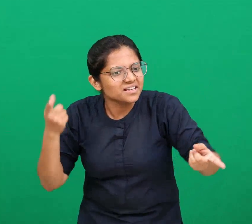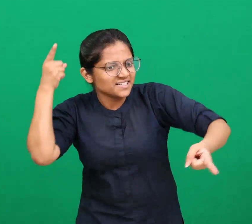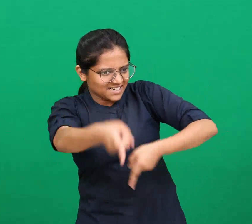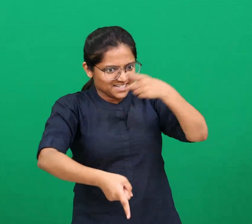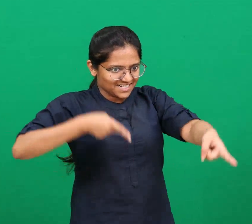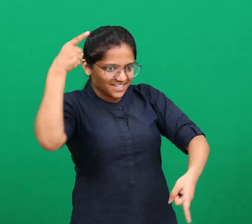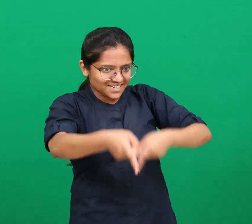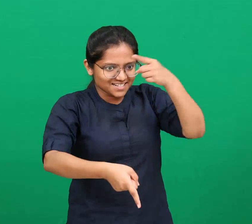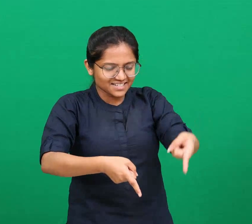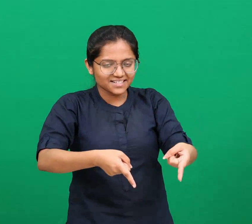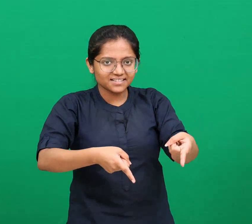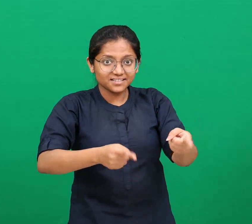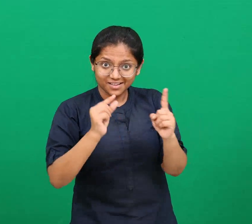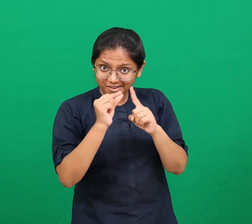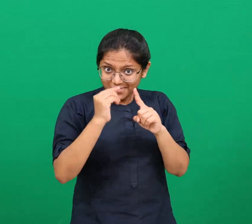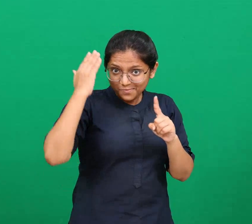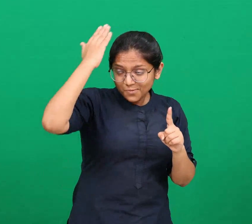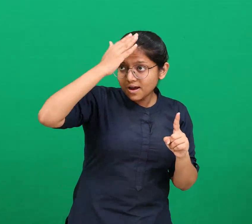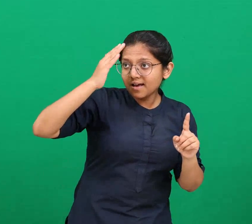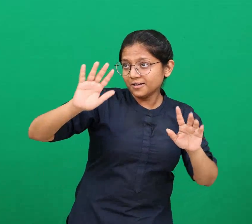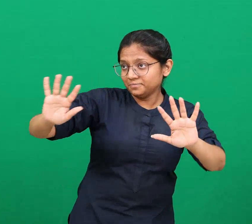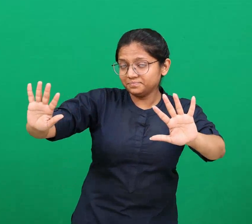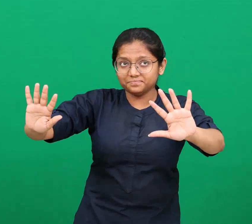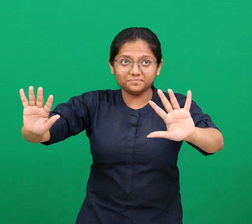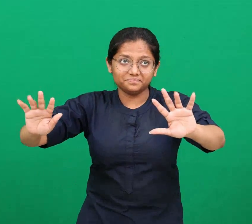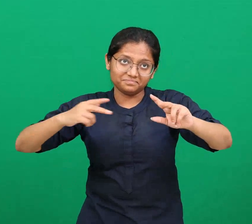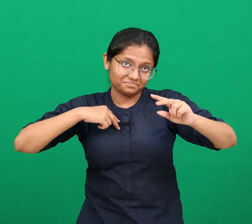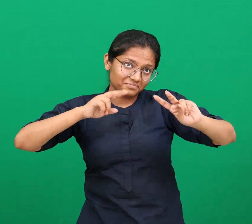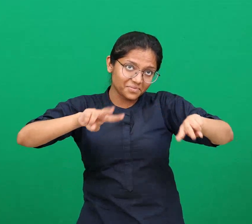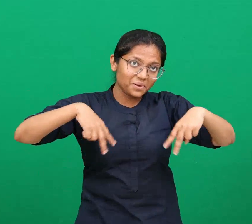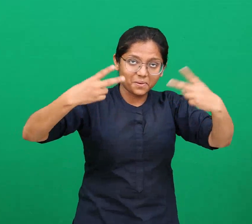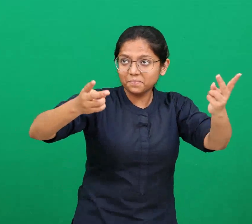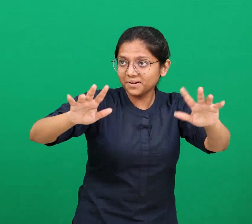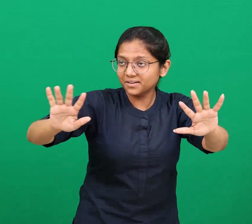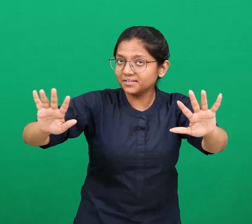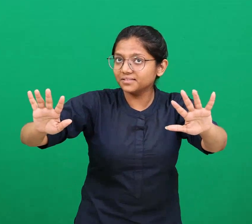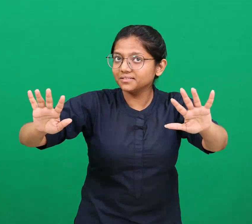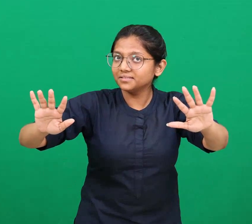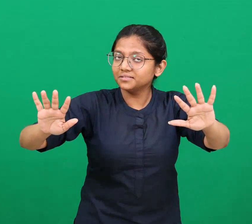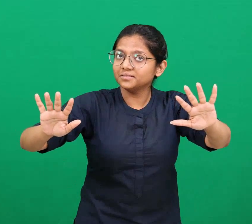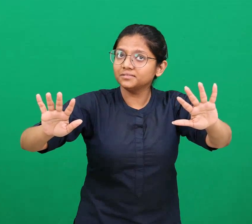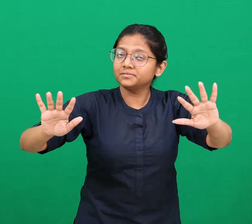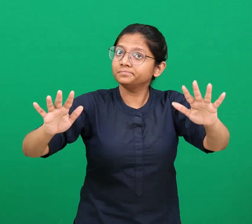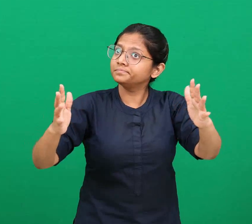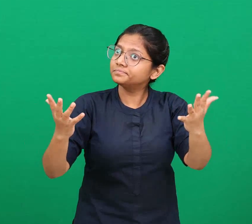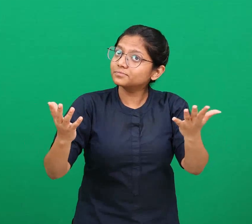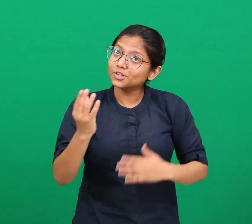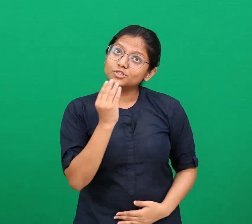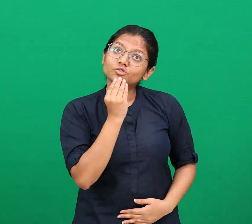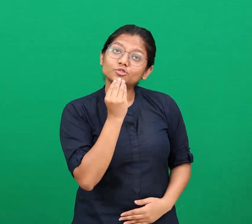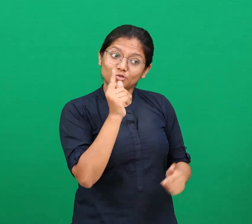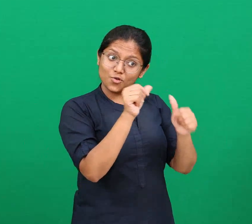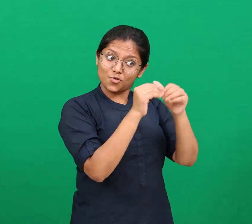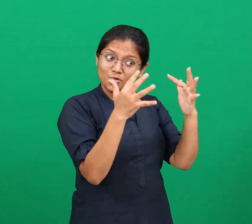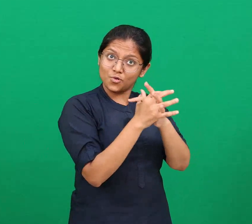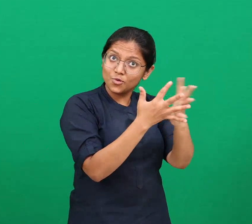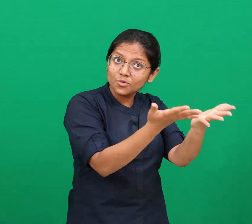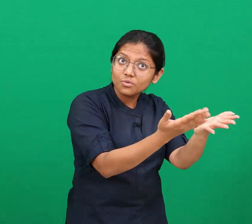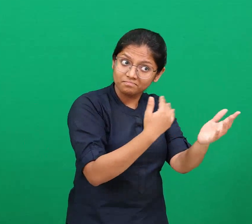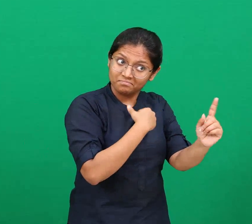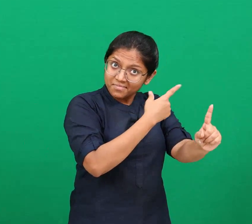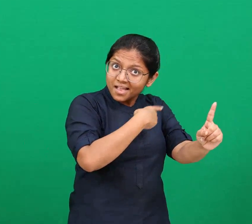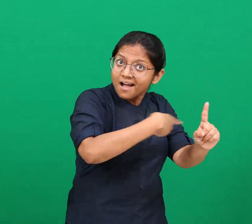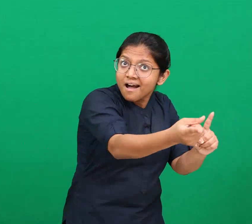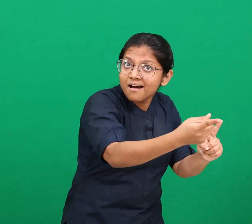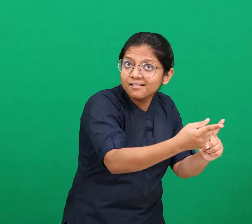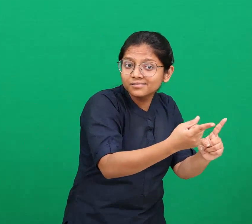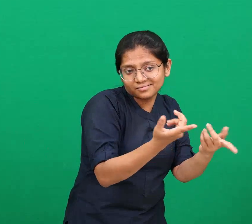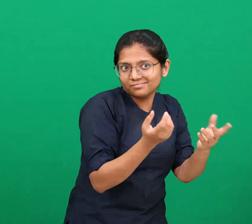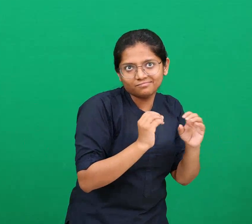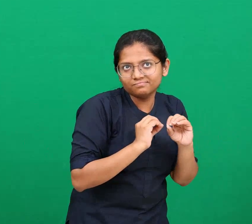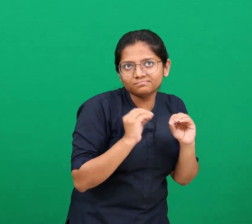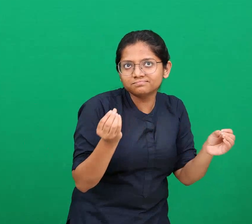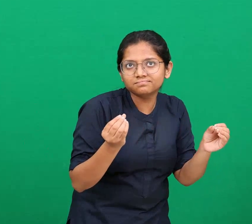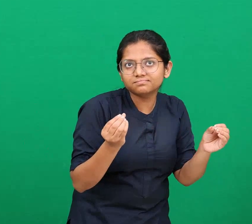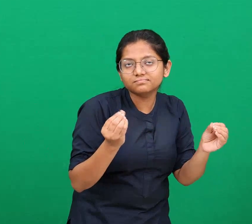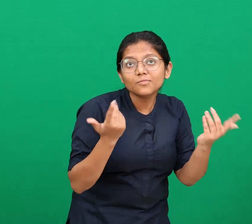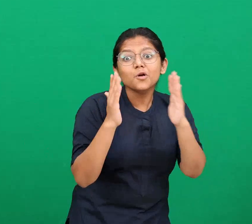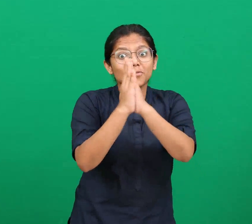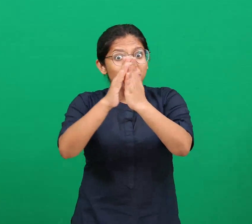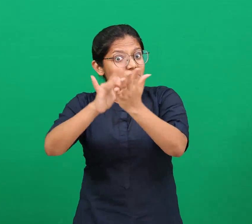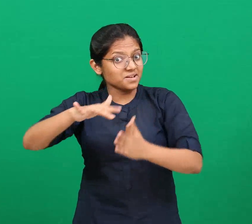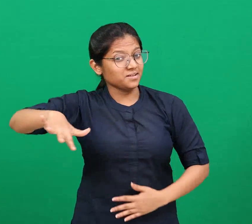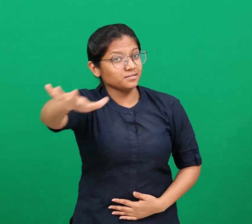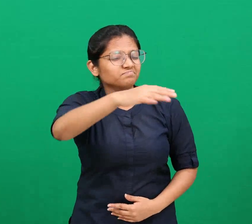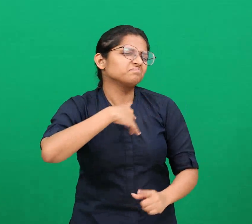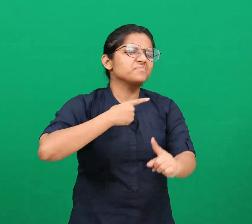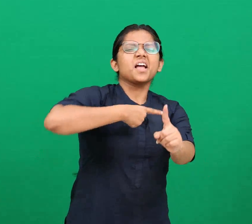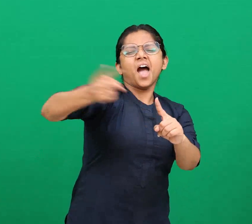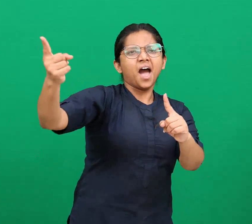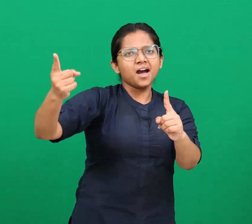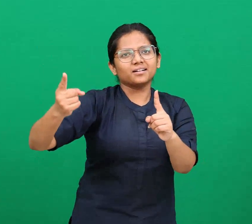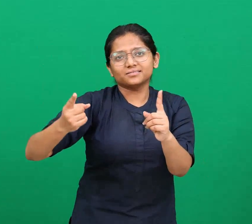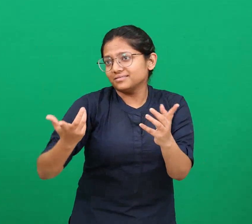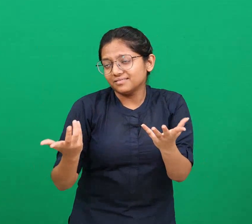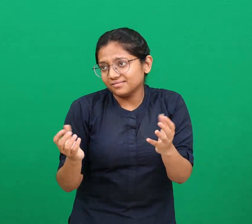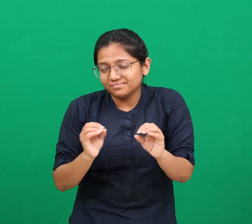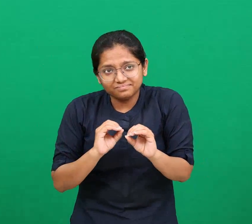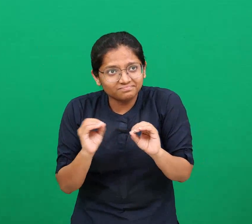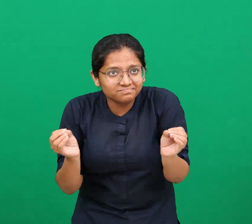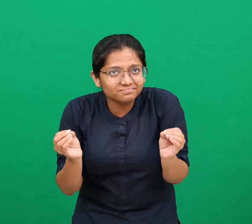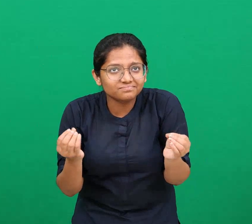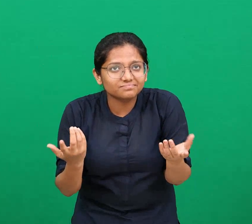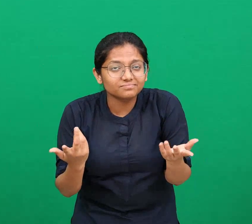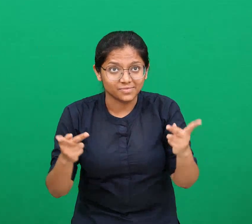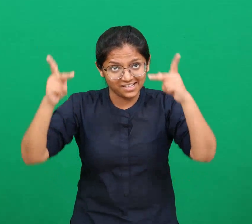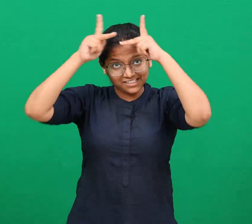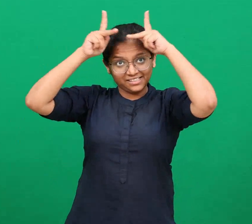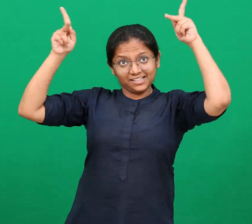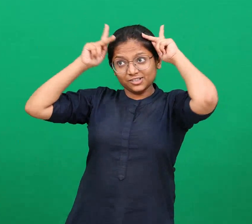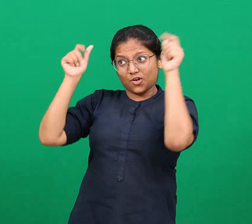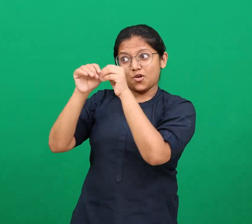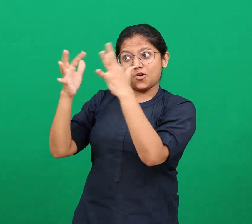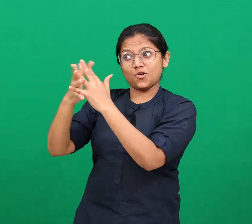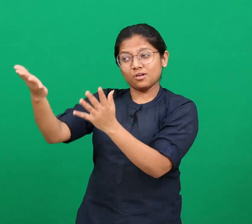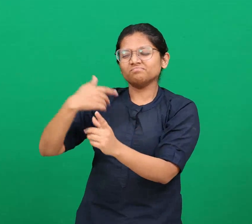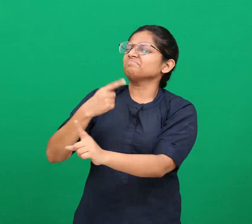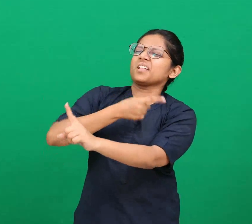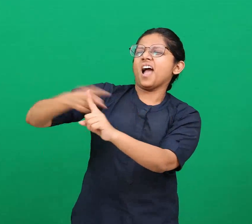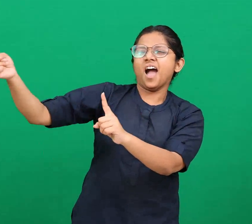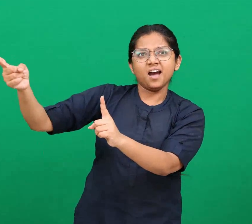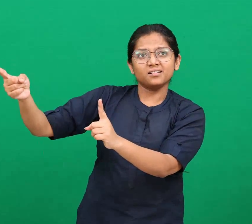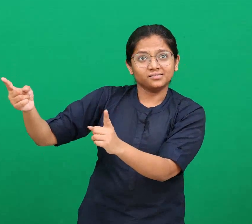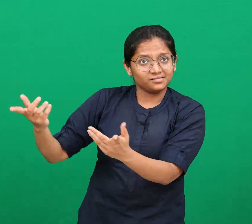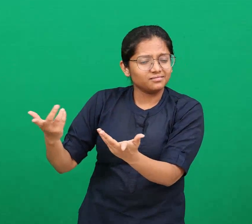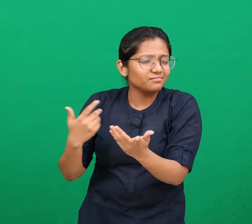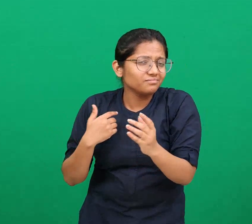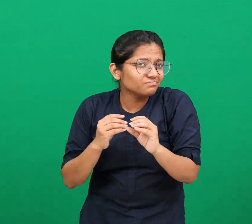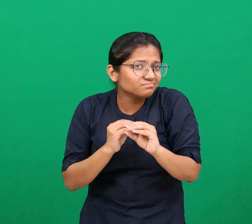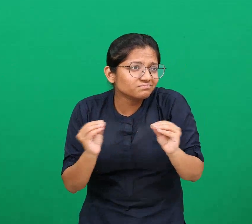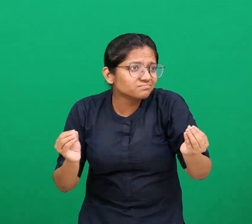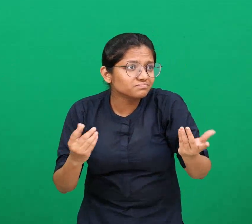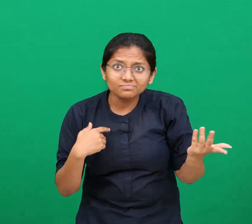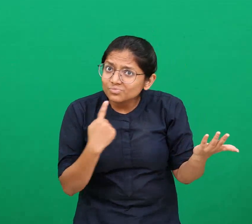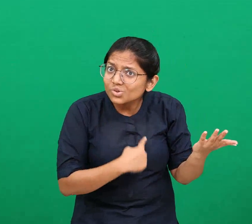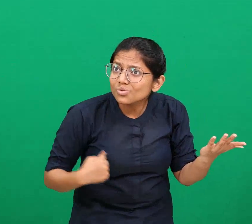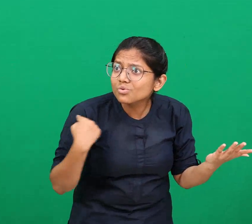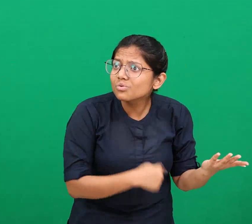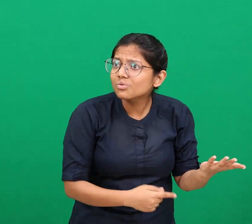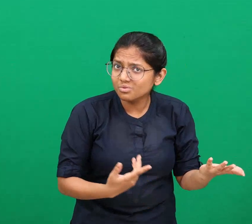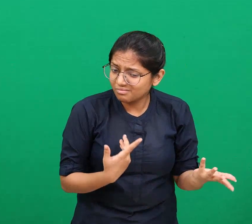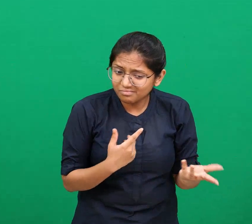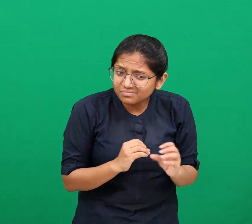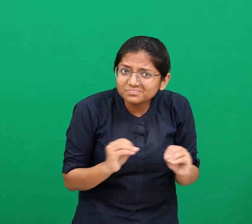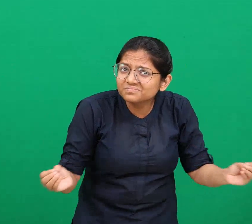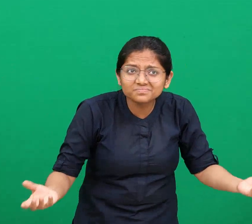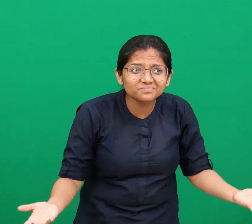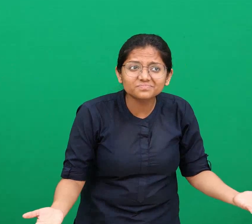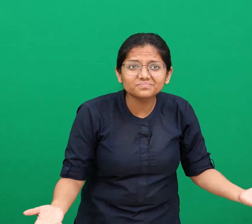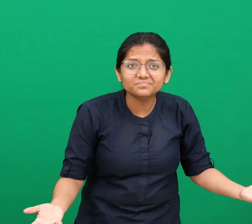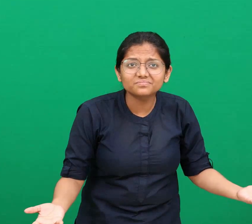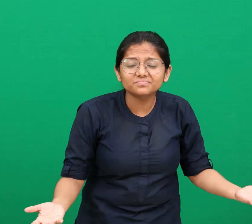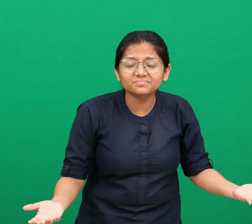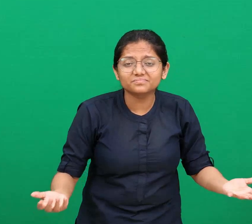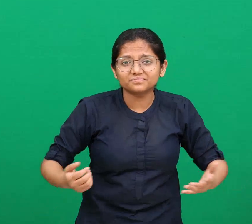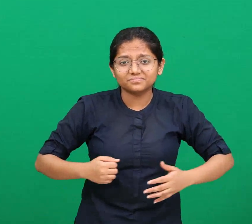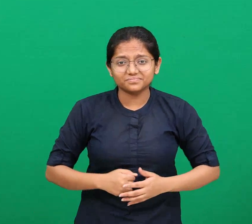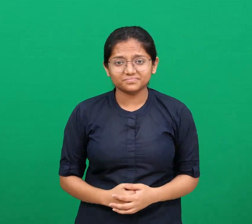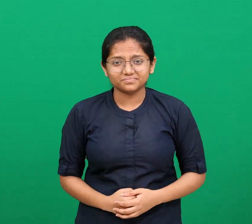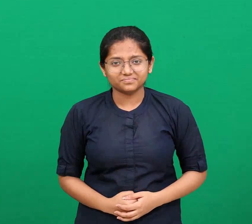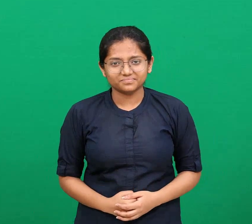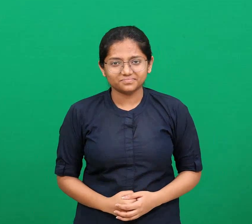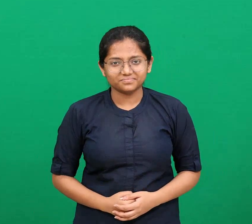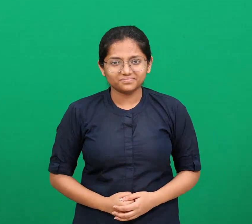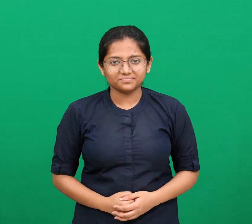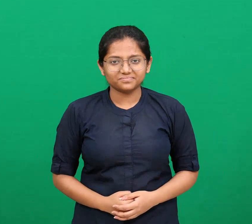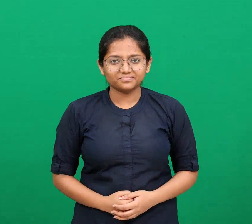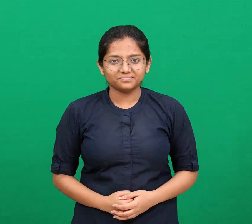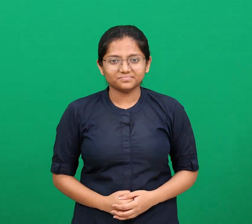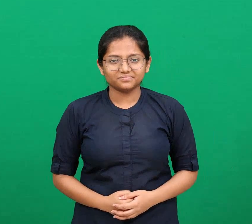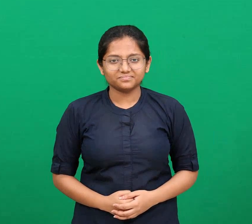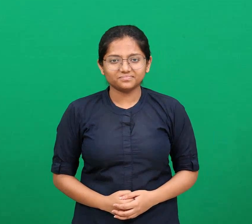Then Paul made his defense: "I have committed no offense against the law of the Jews or against the temple or against Caesar."